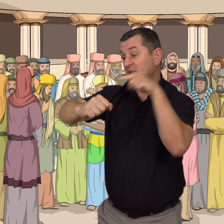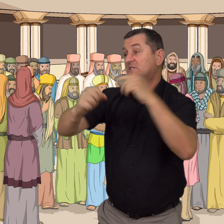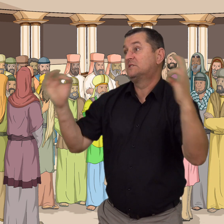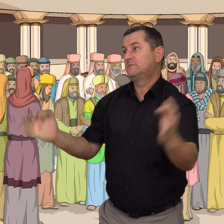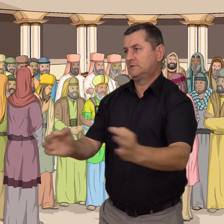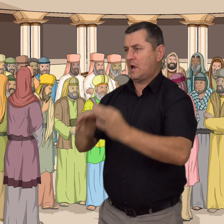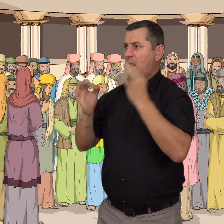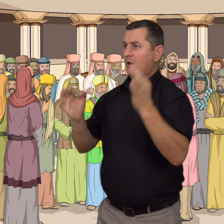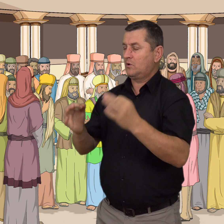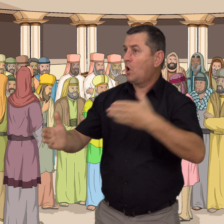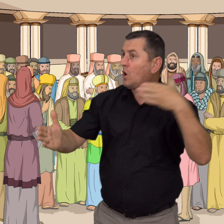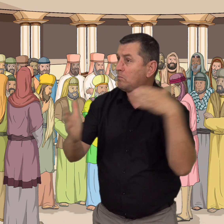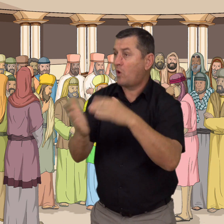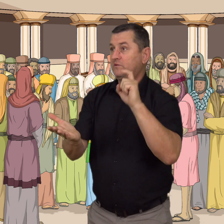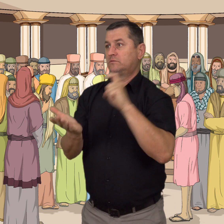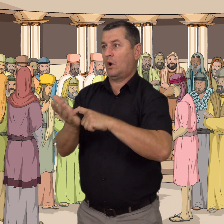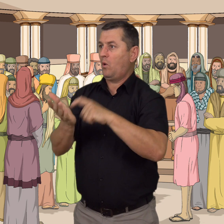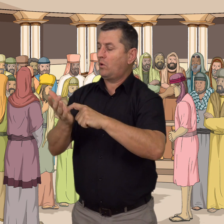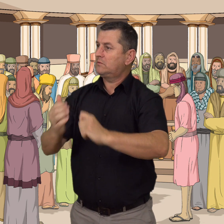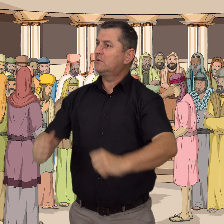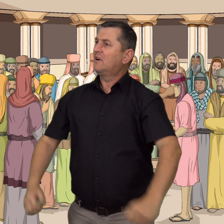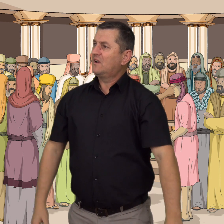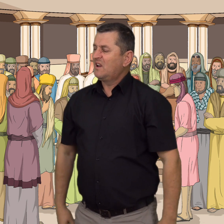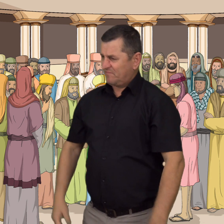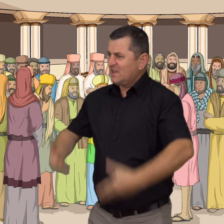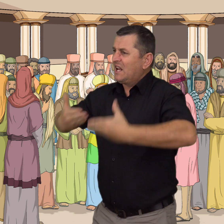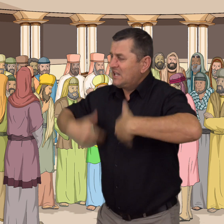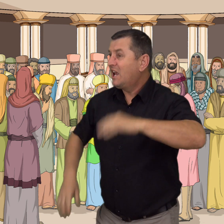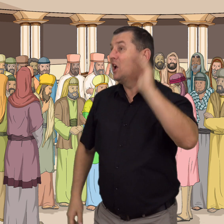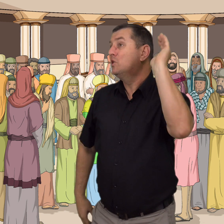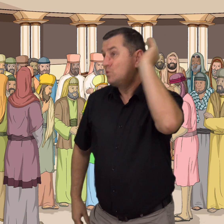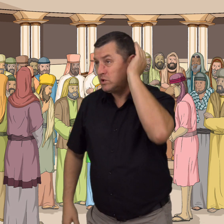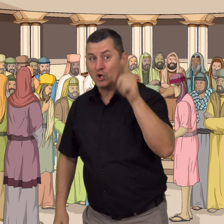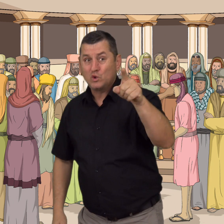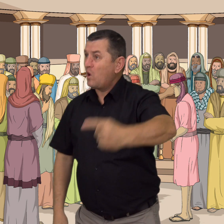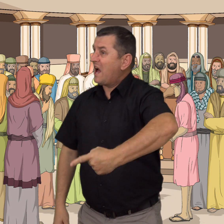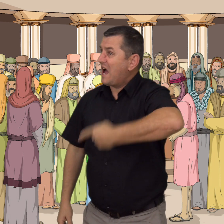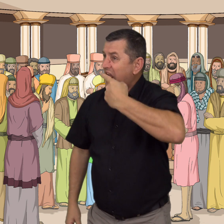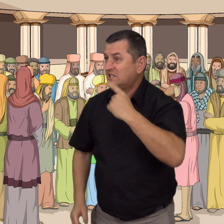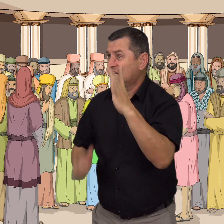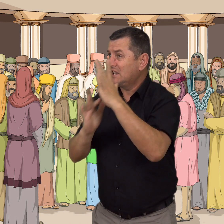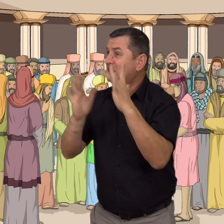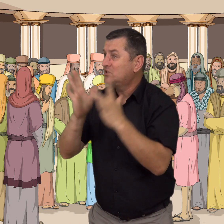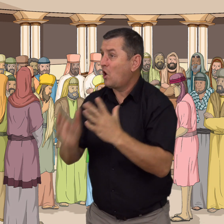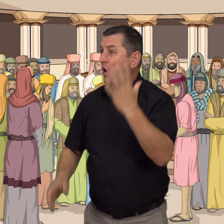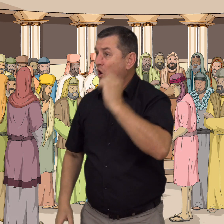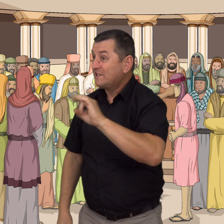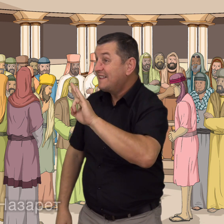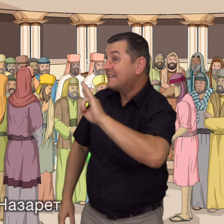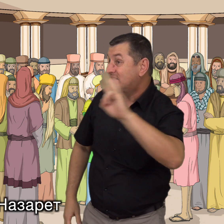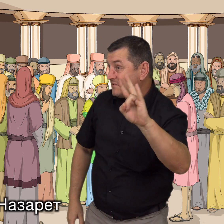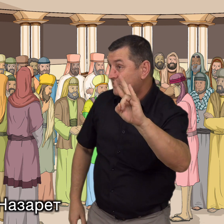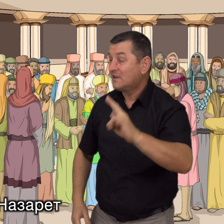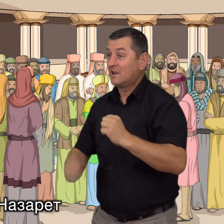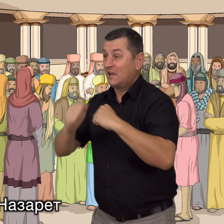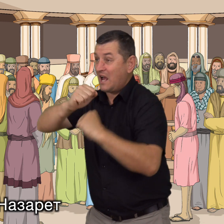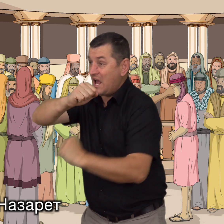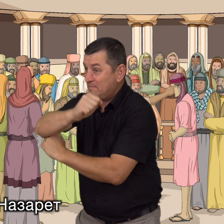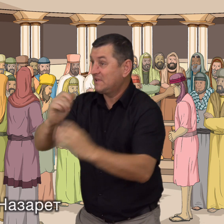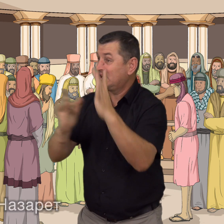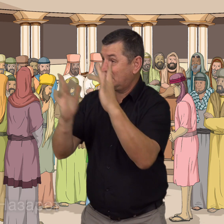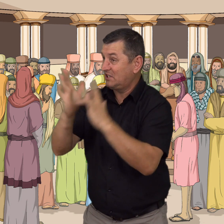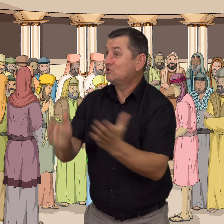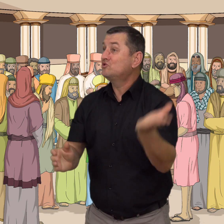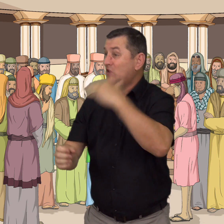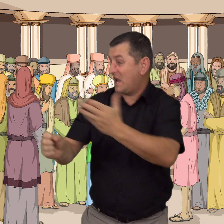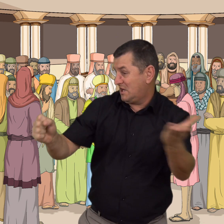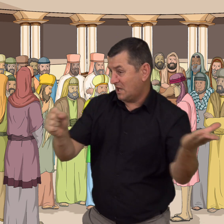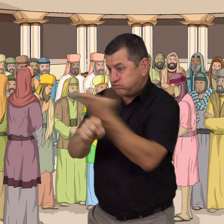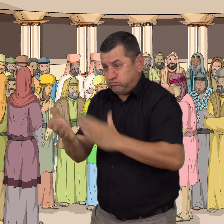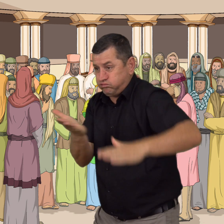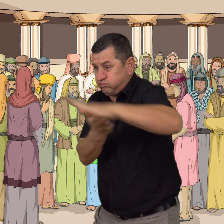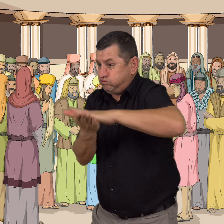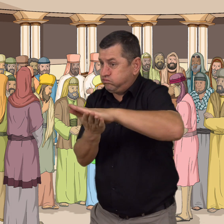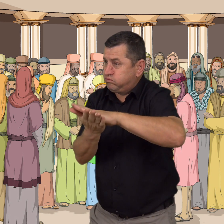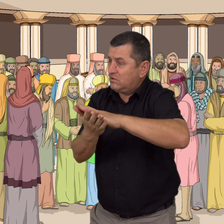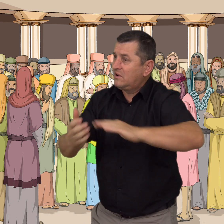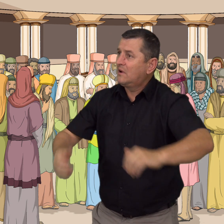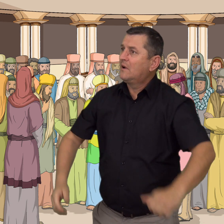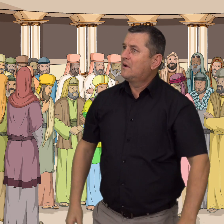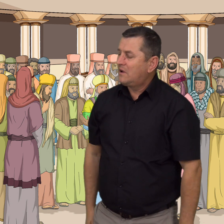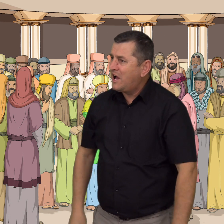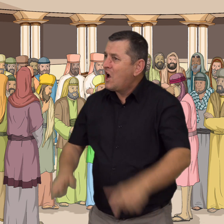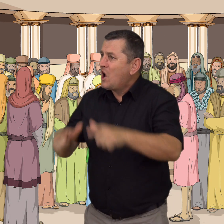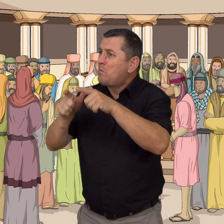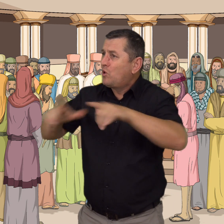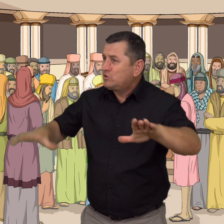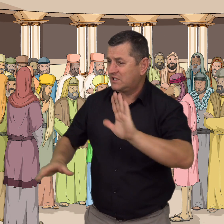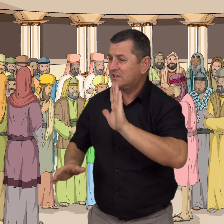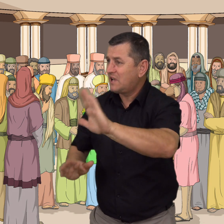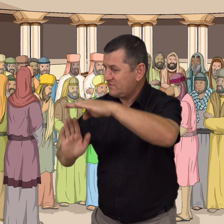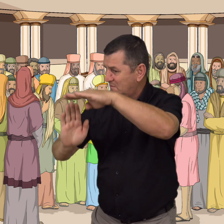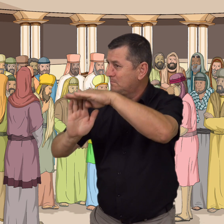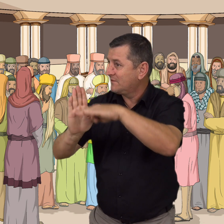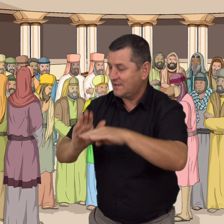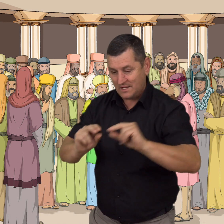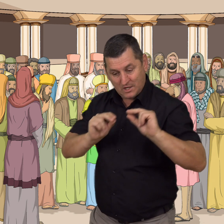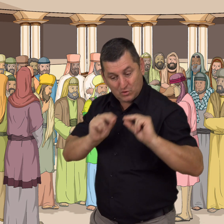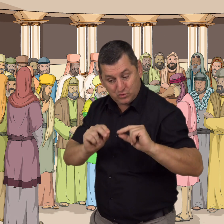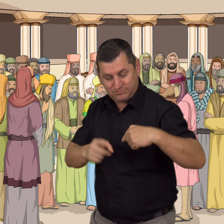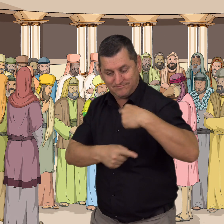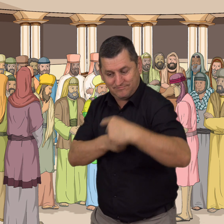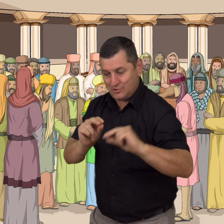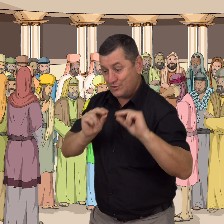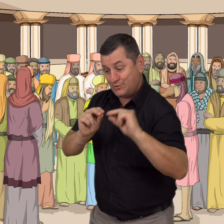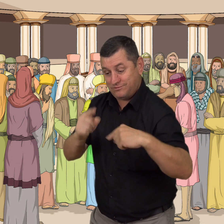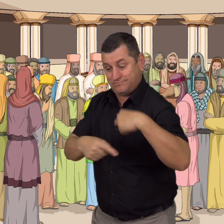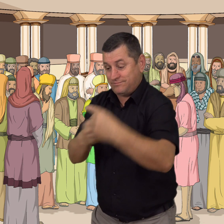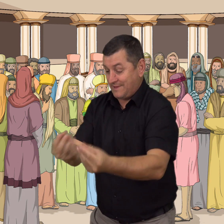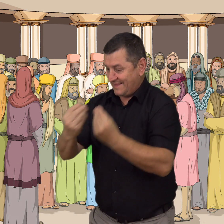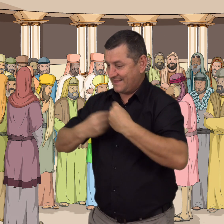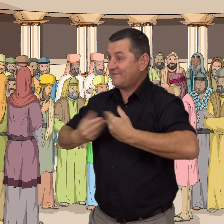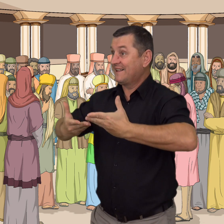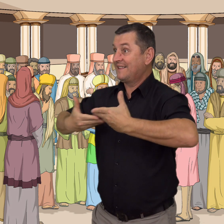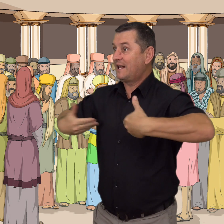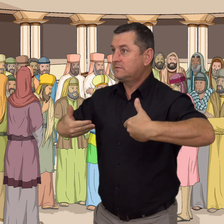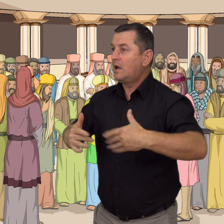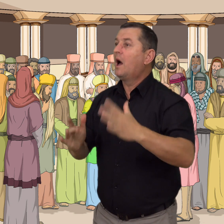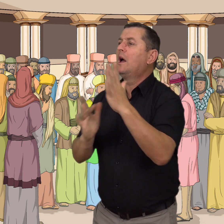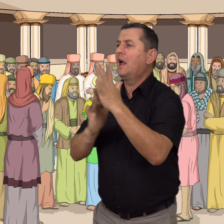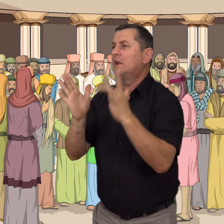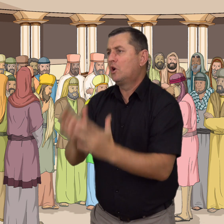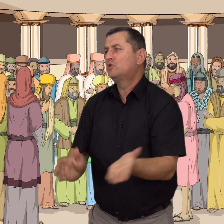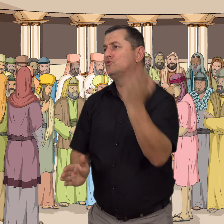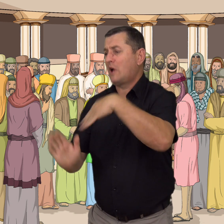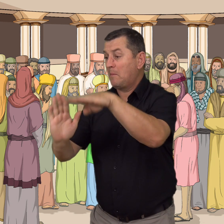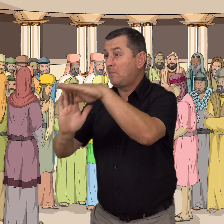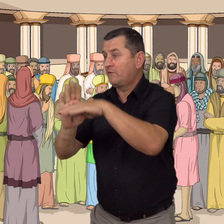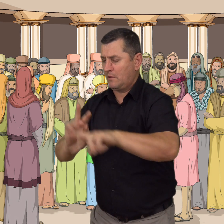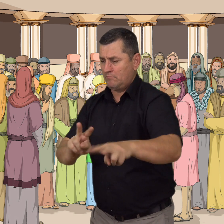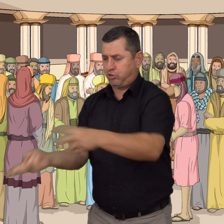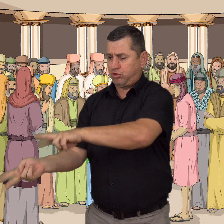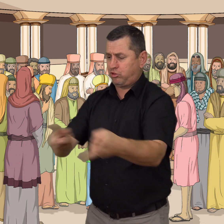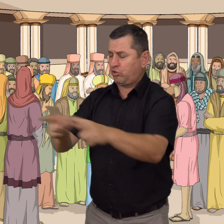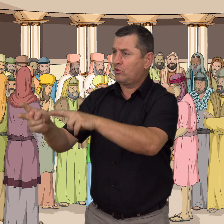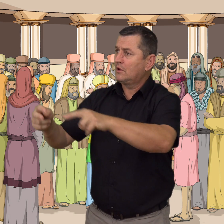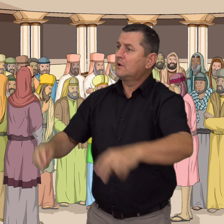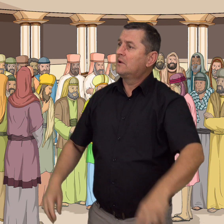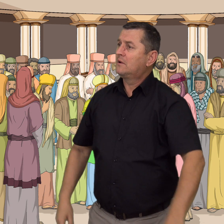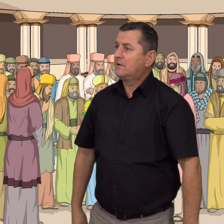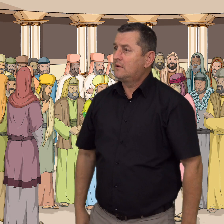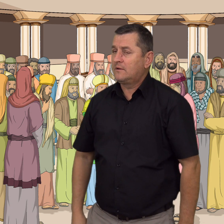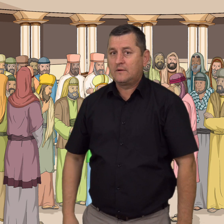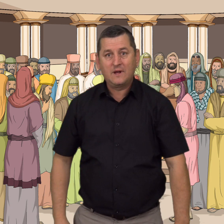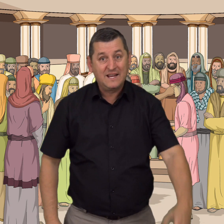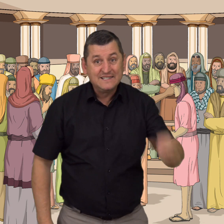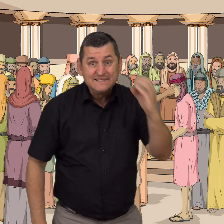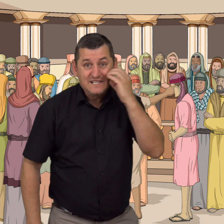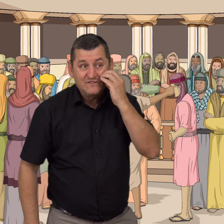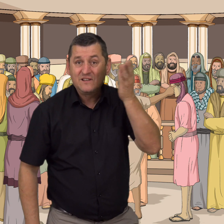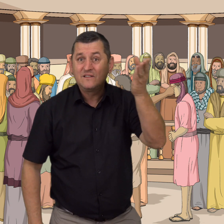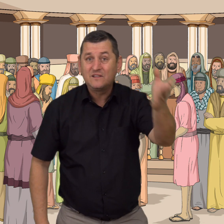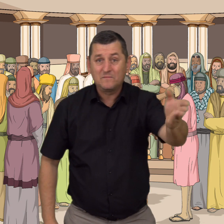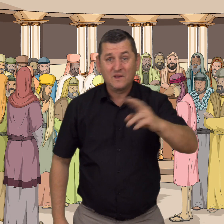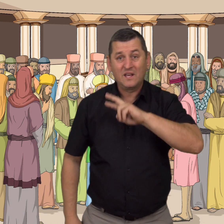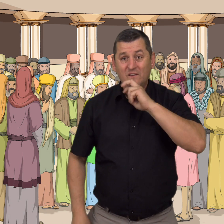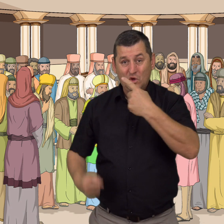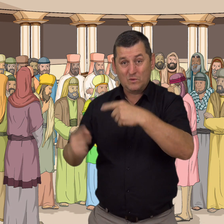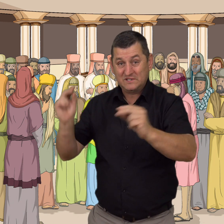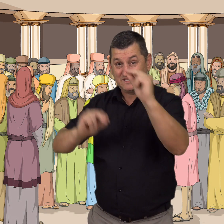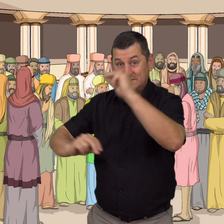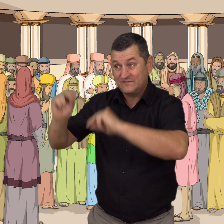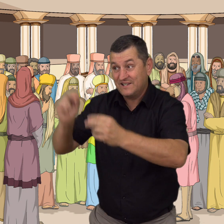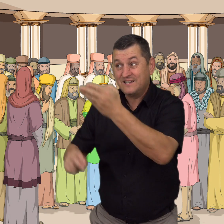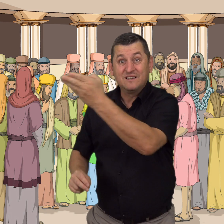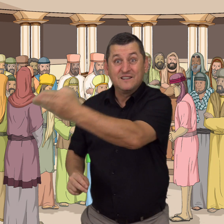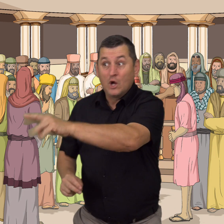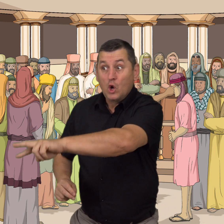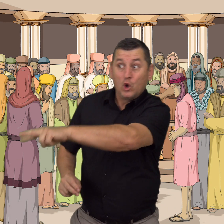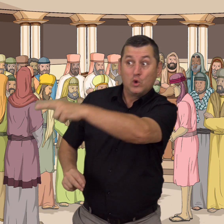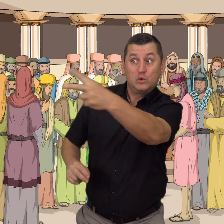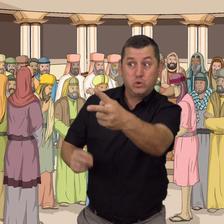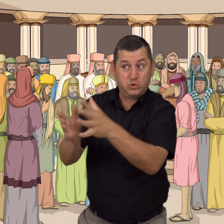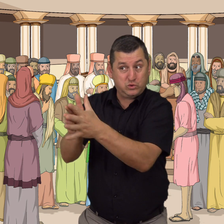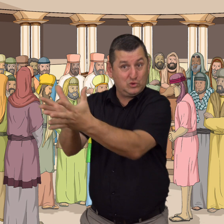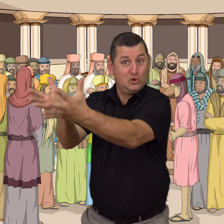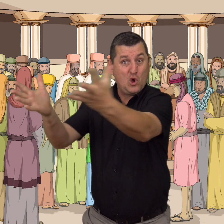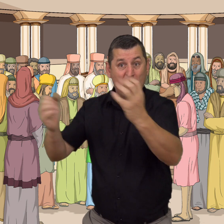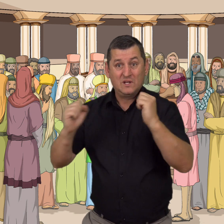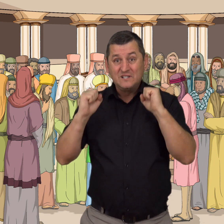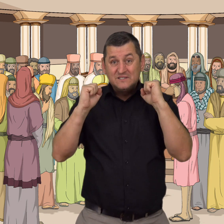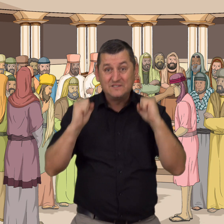For we have heard him say that Jesus of Nazareth will destroy this place and change the customs that Moses handed down to us.”